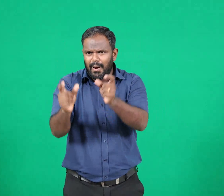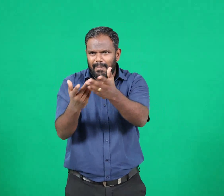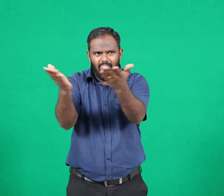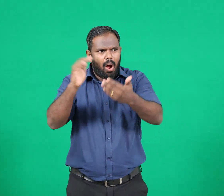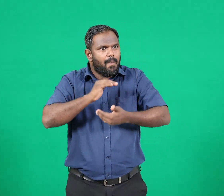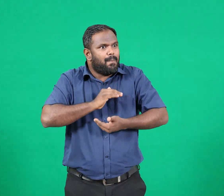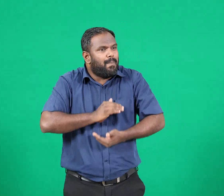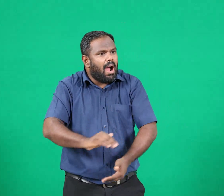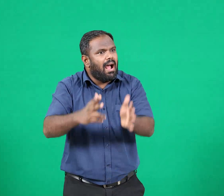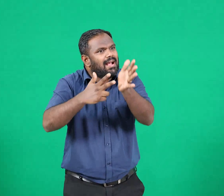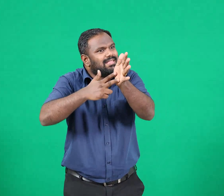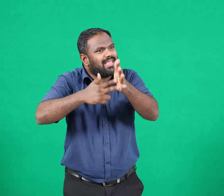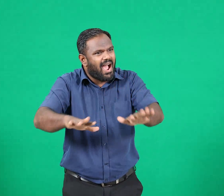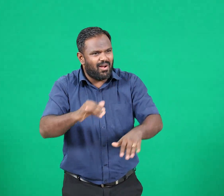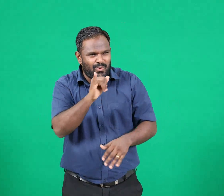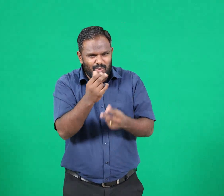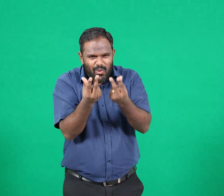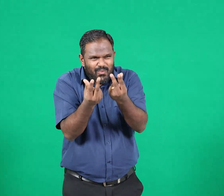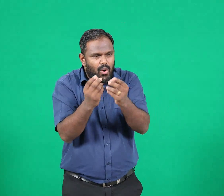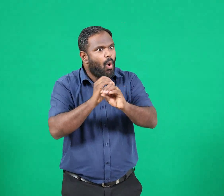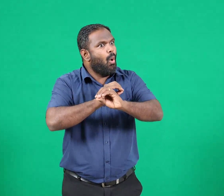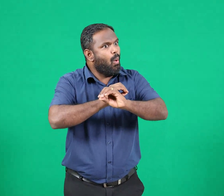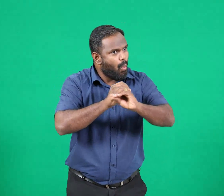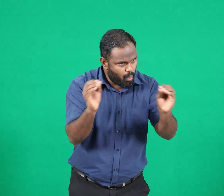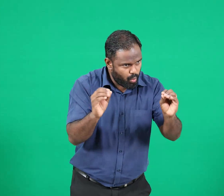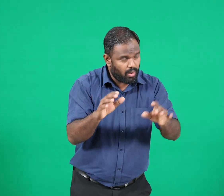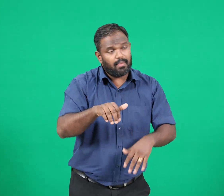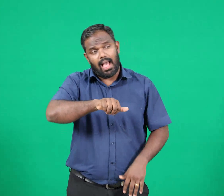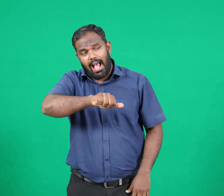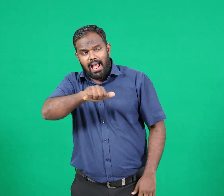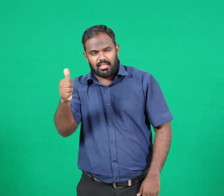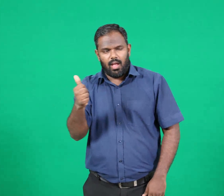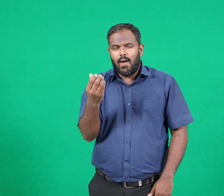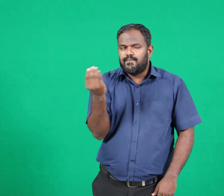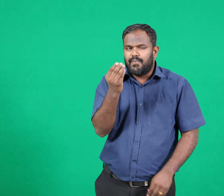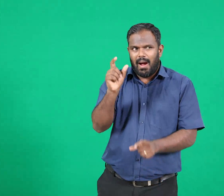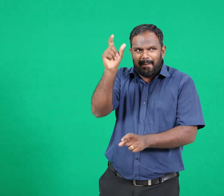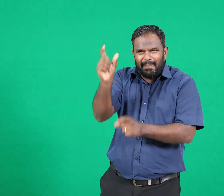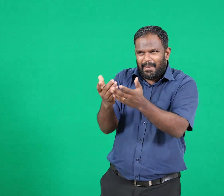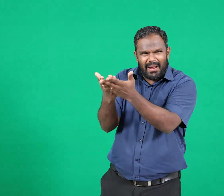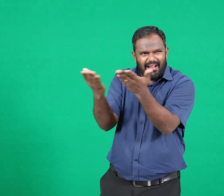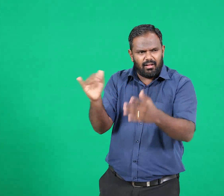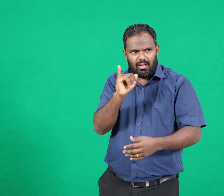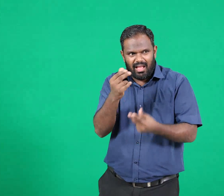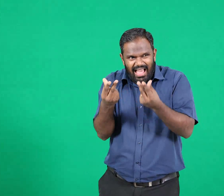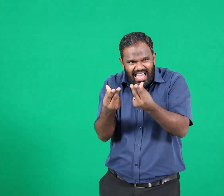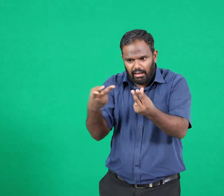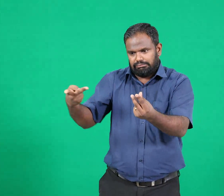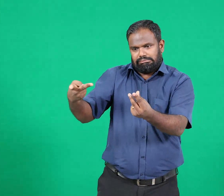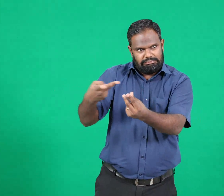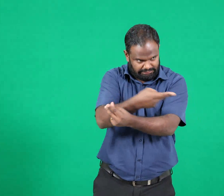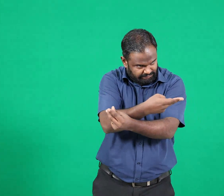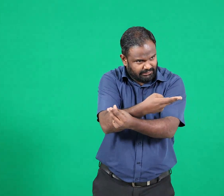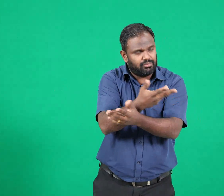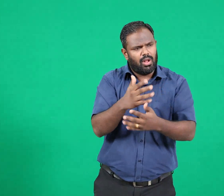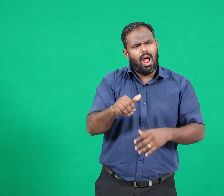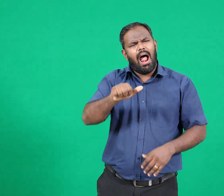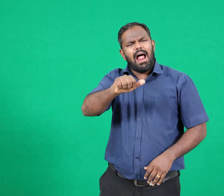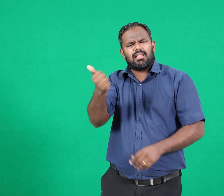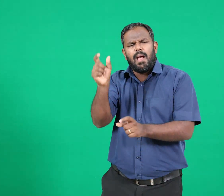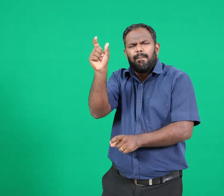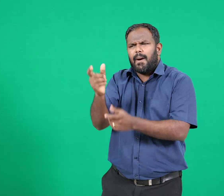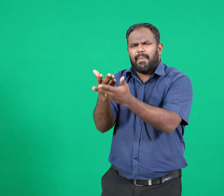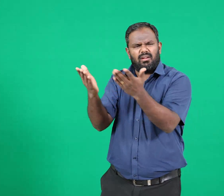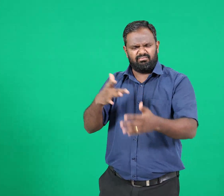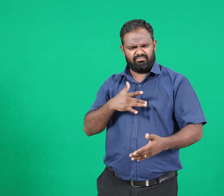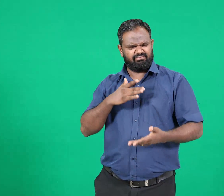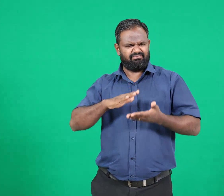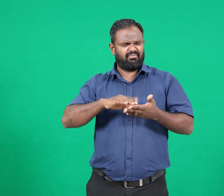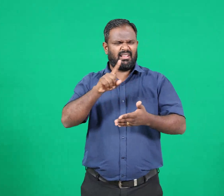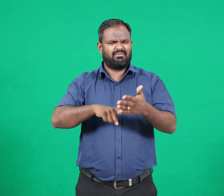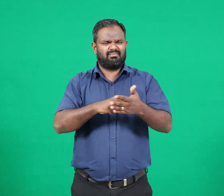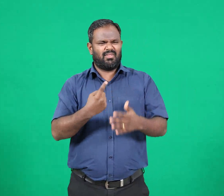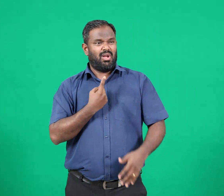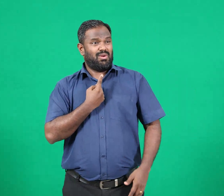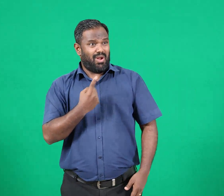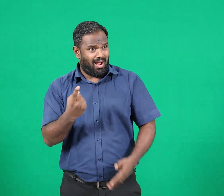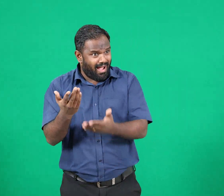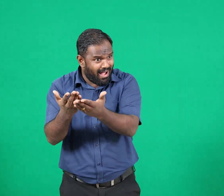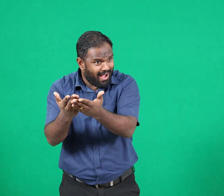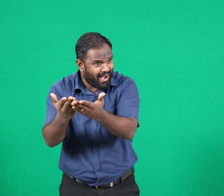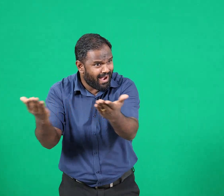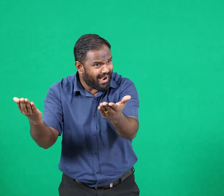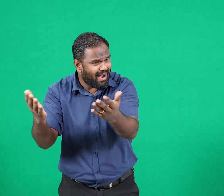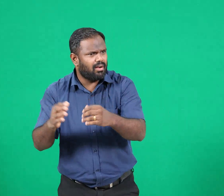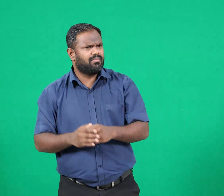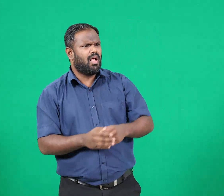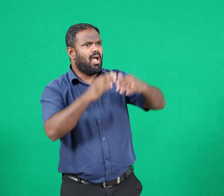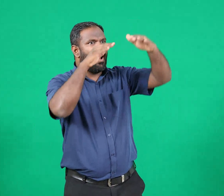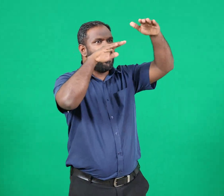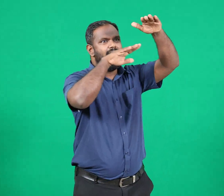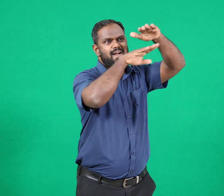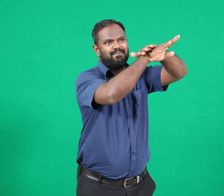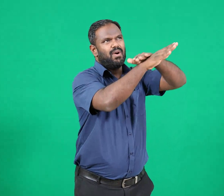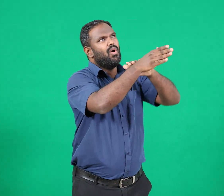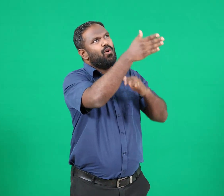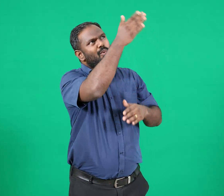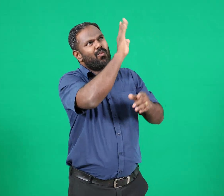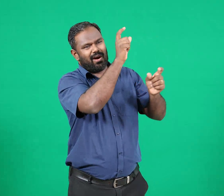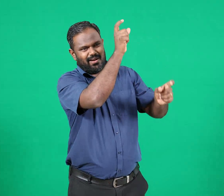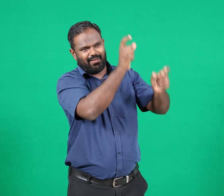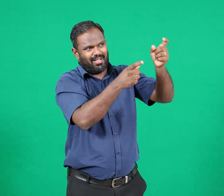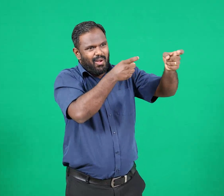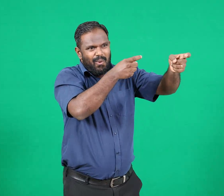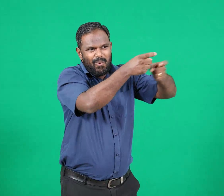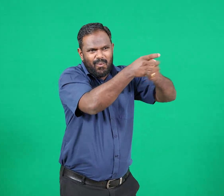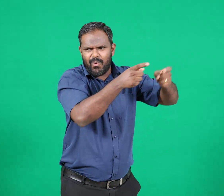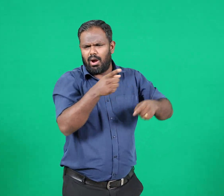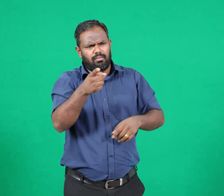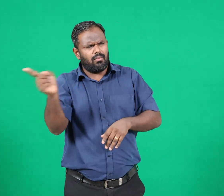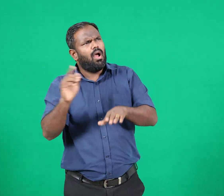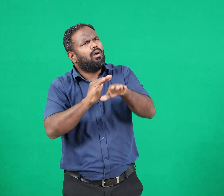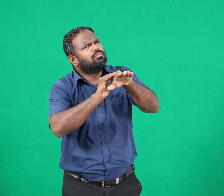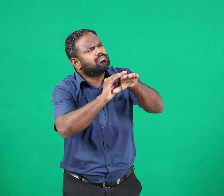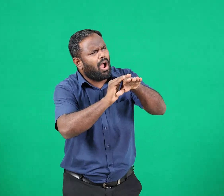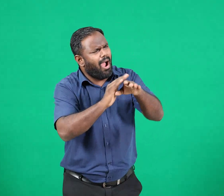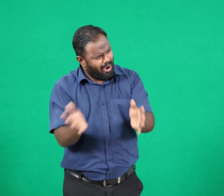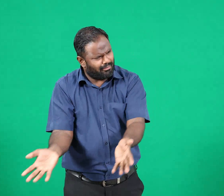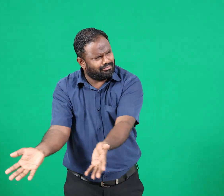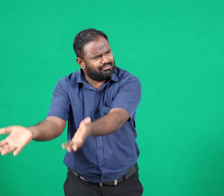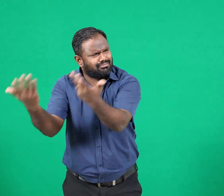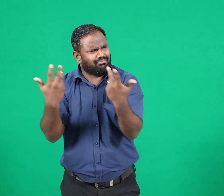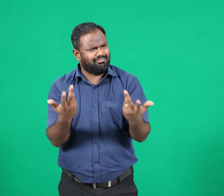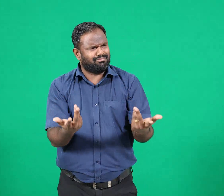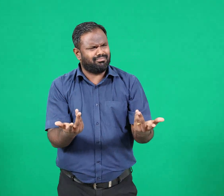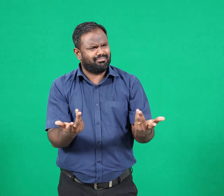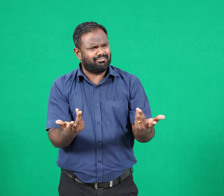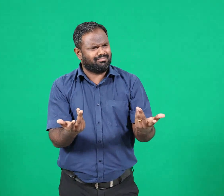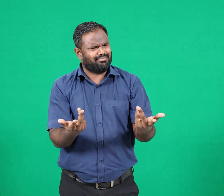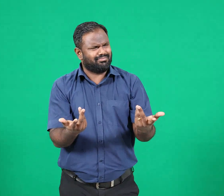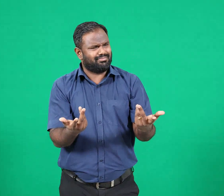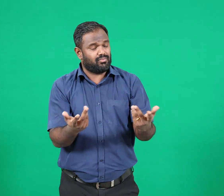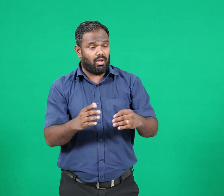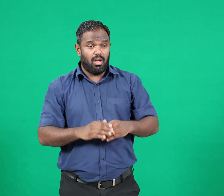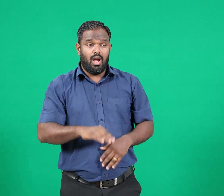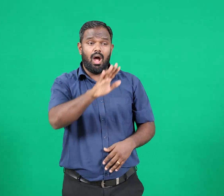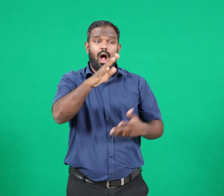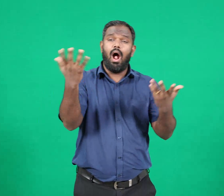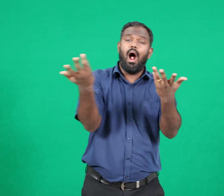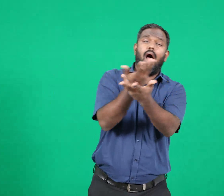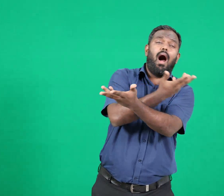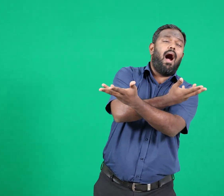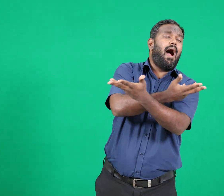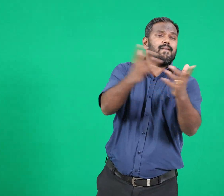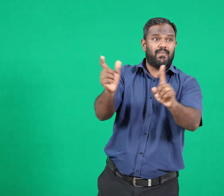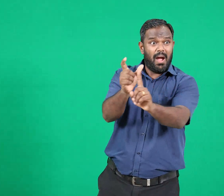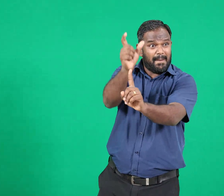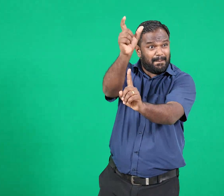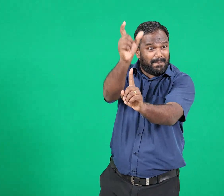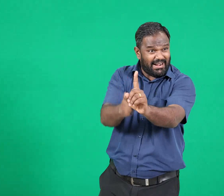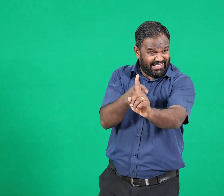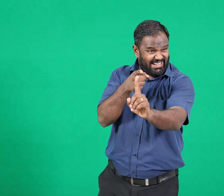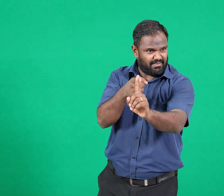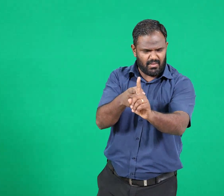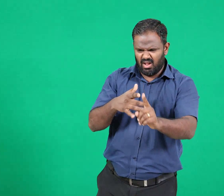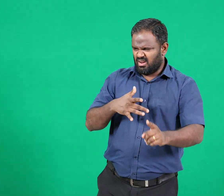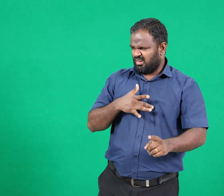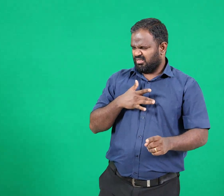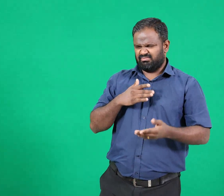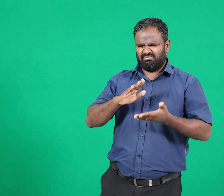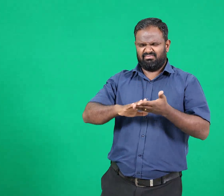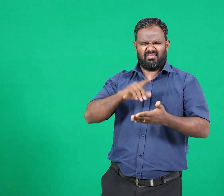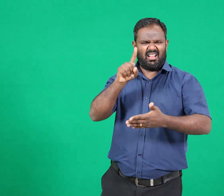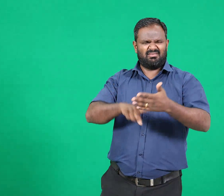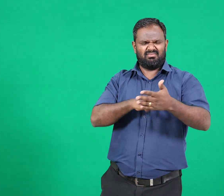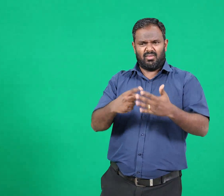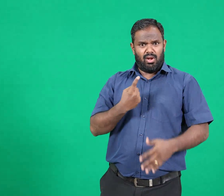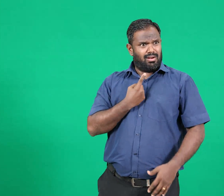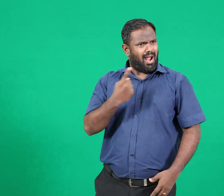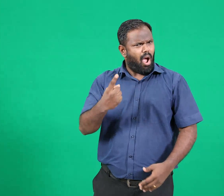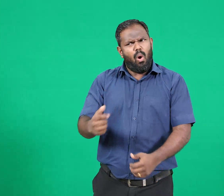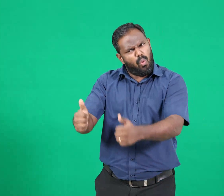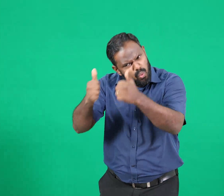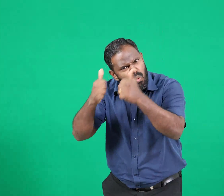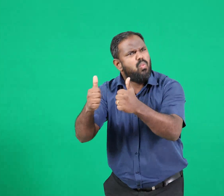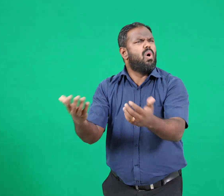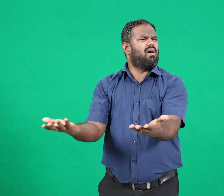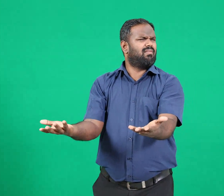others were made that way by men; and still others live like eunuchs for the sake of the kingdom of heaven.